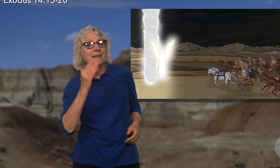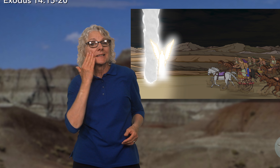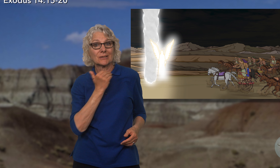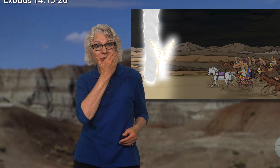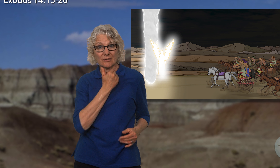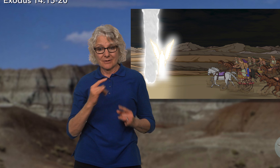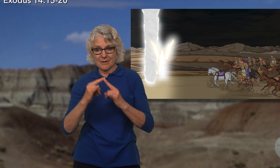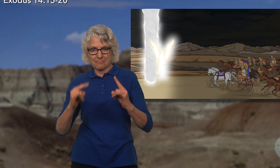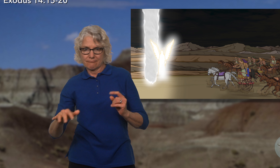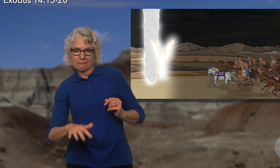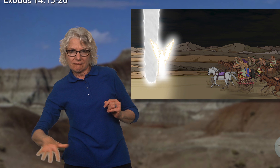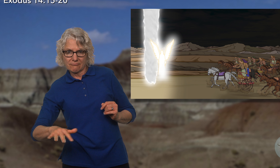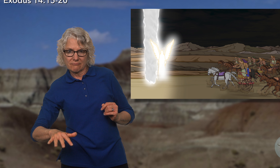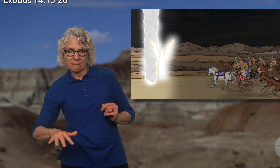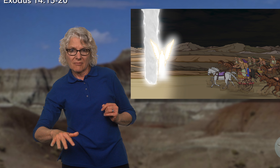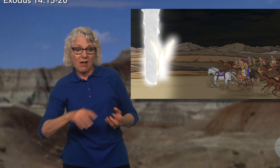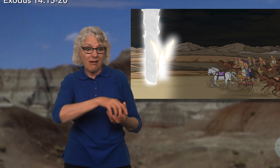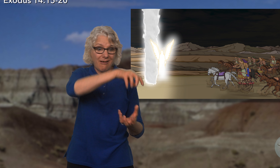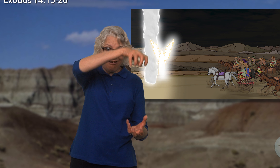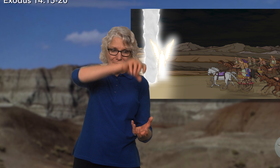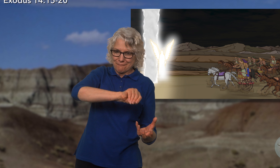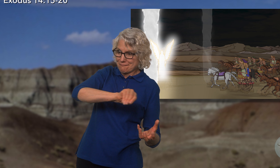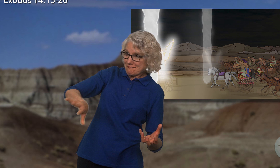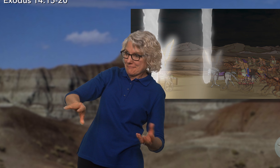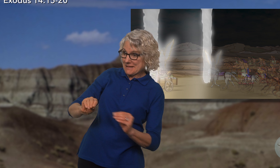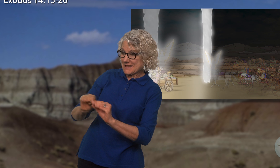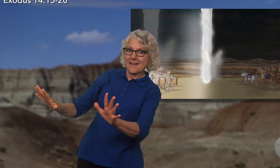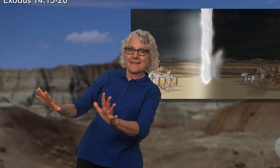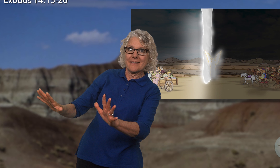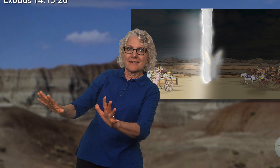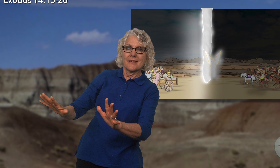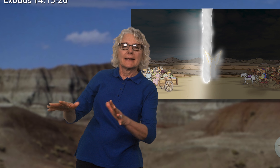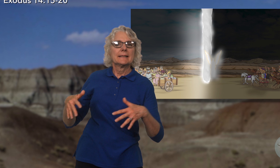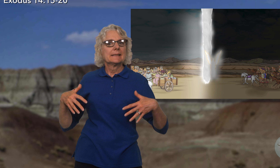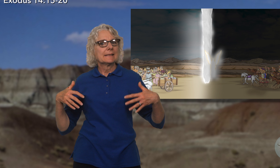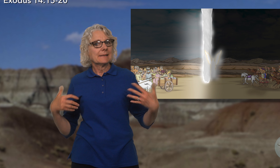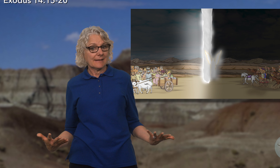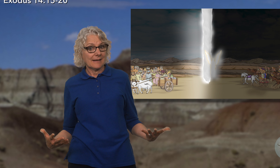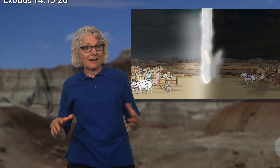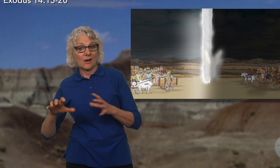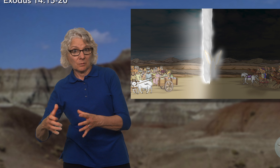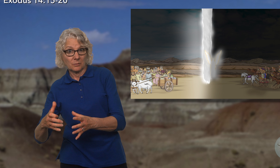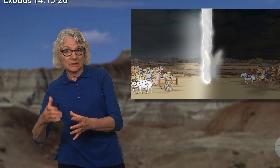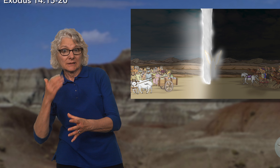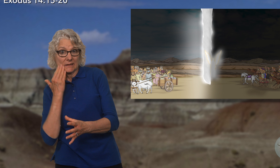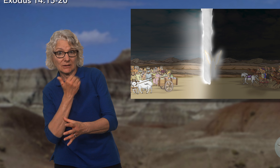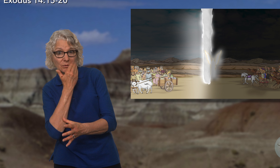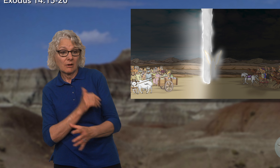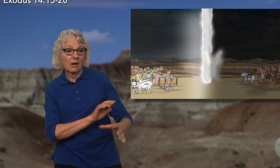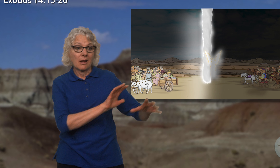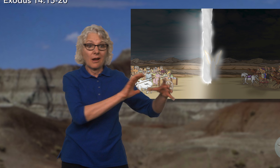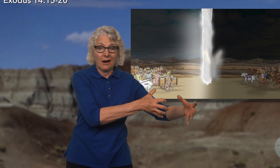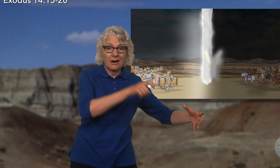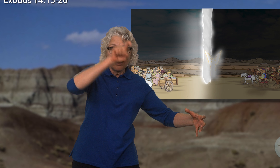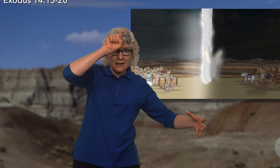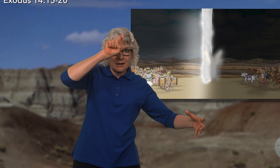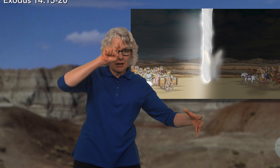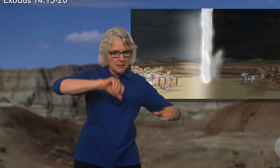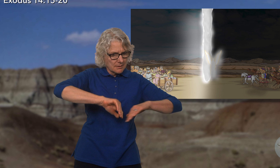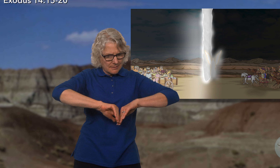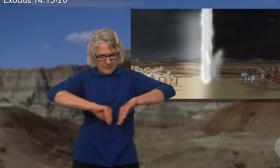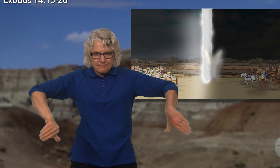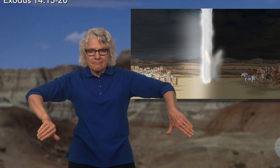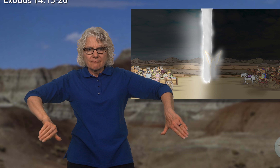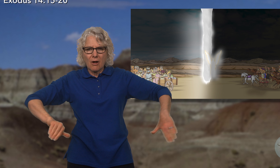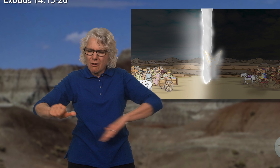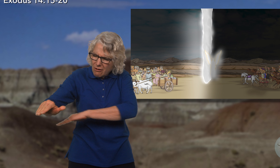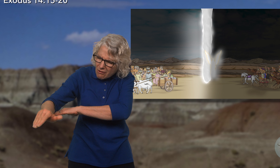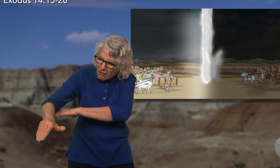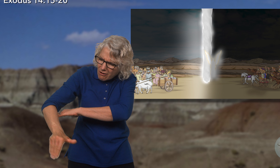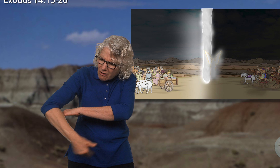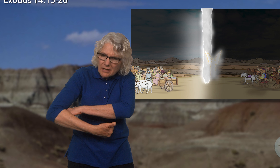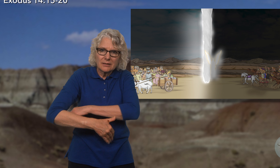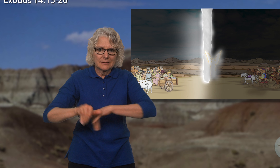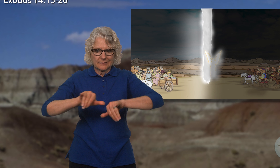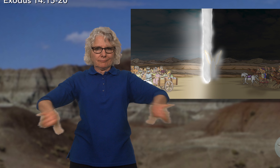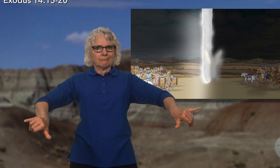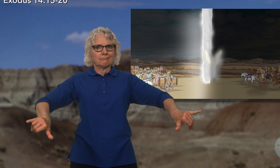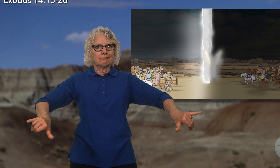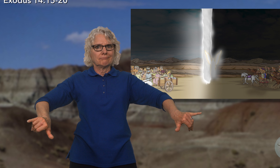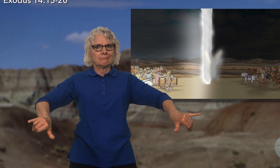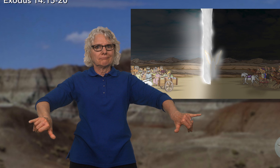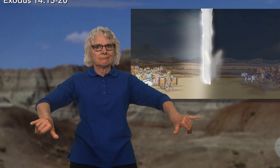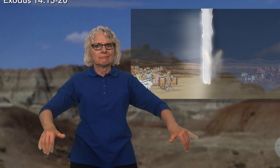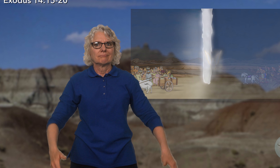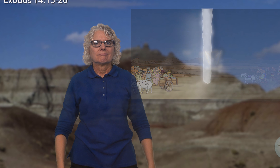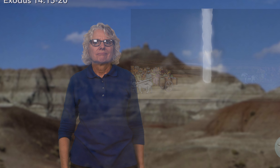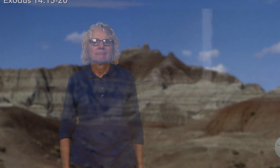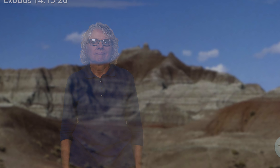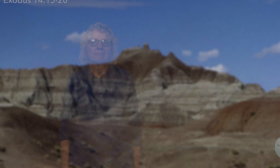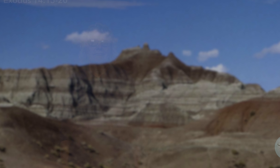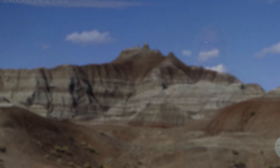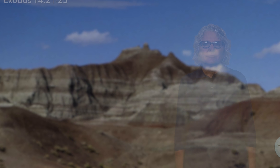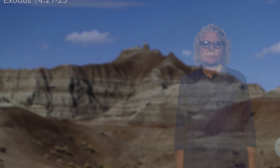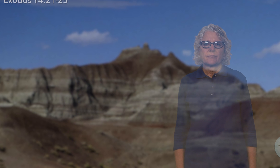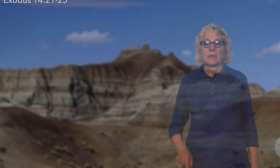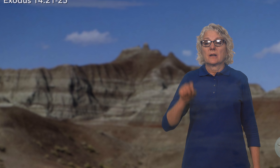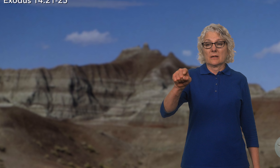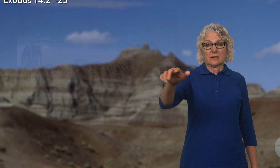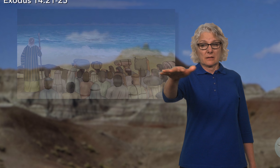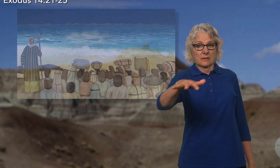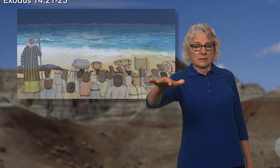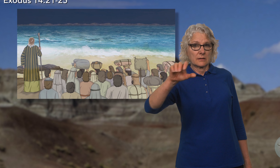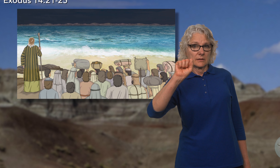The cloud was there in the darkness, but it lit up the night. So all night long neither camp went near the other.